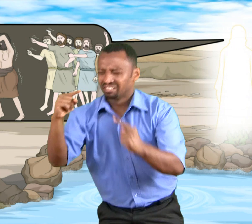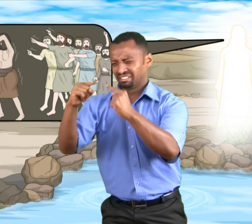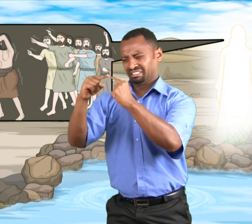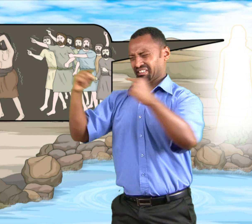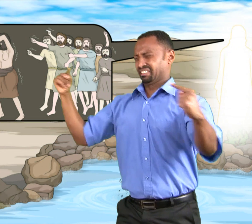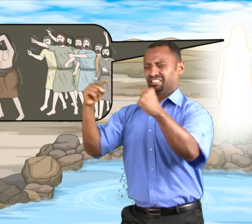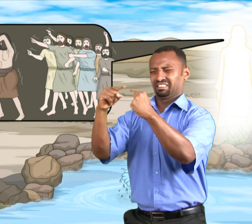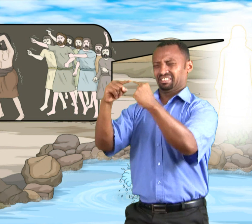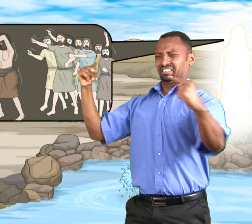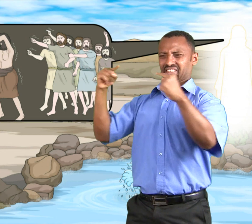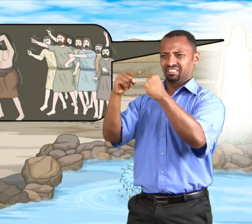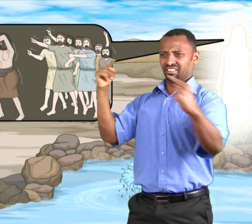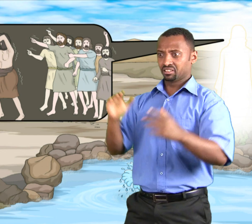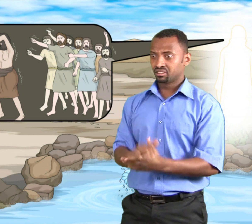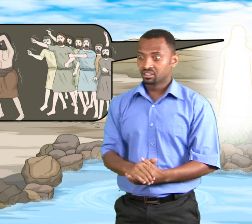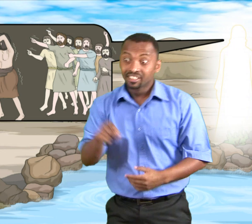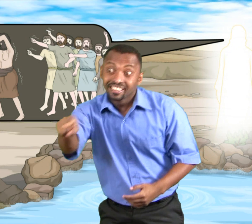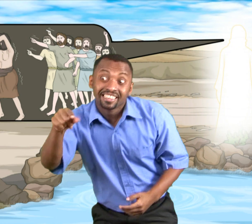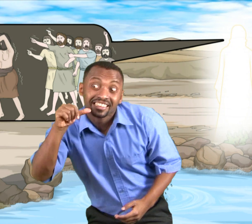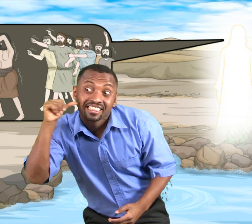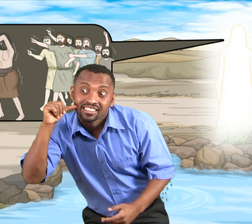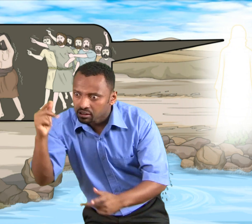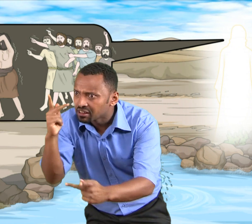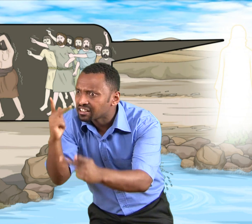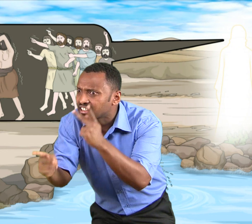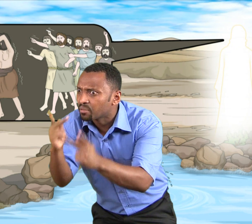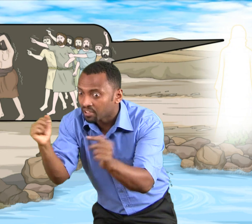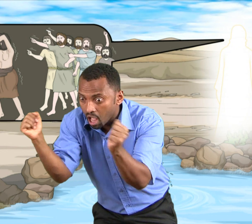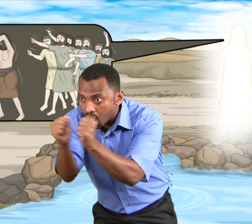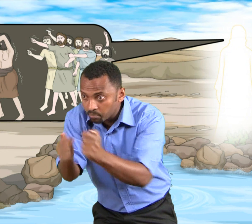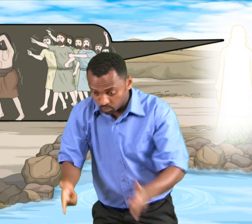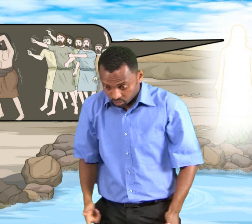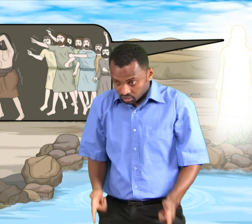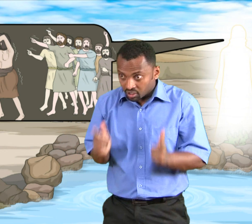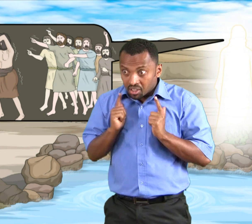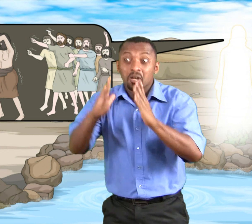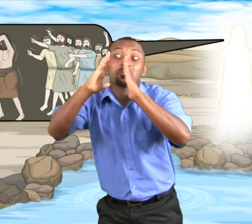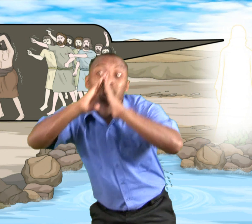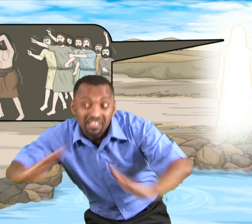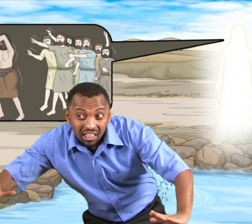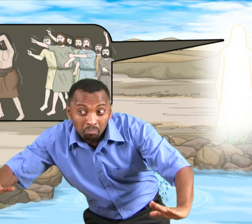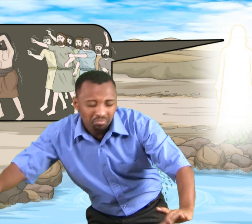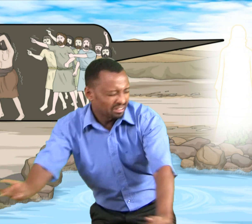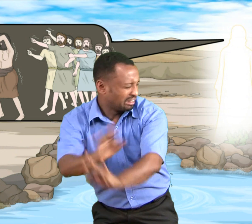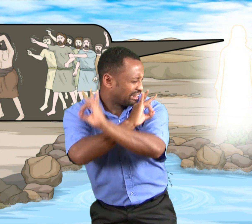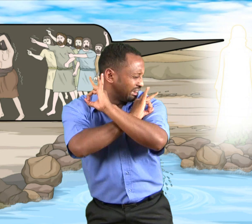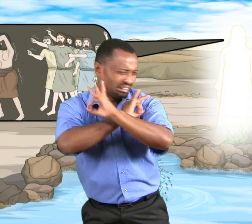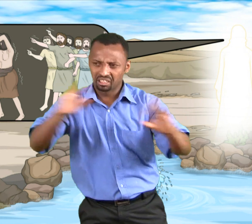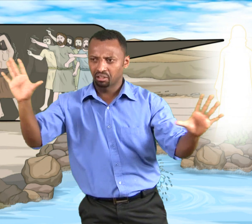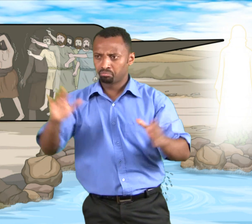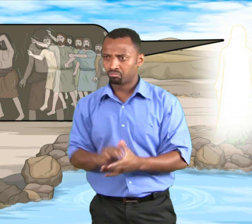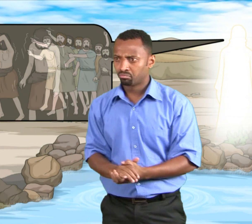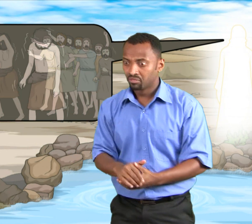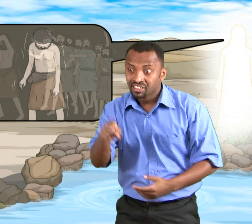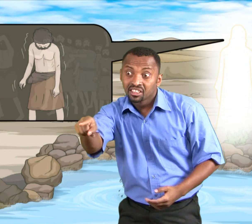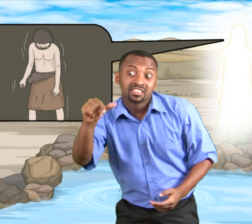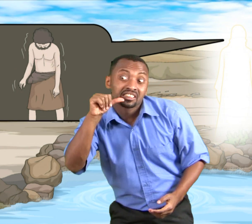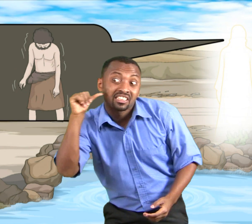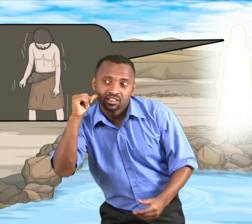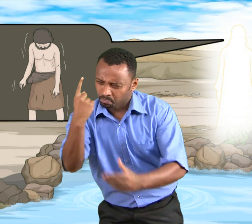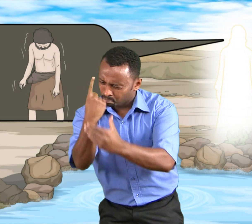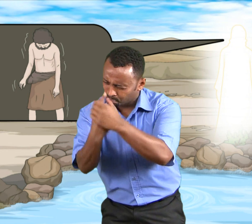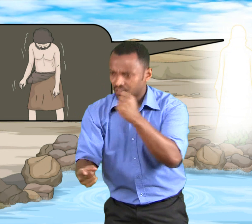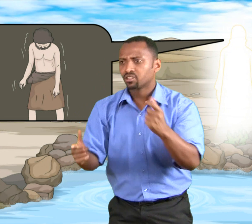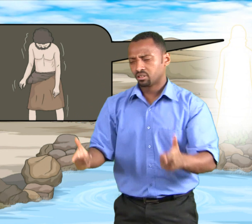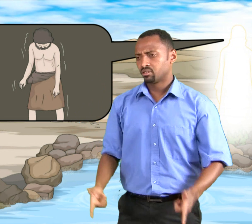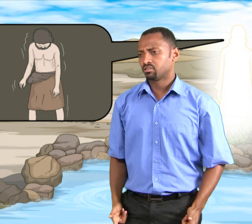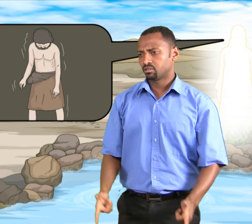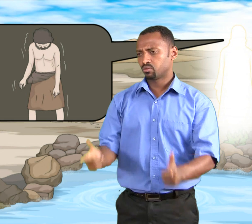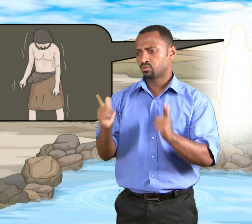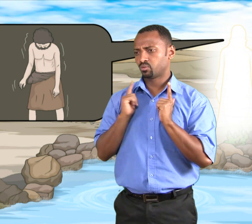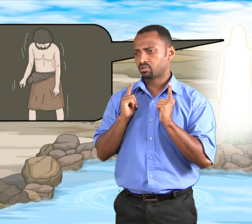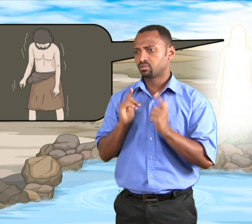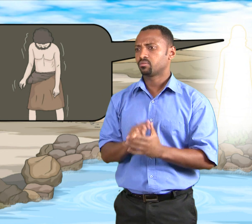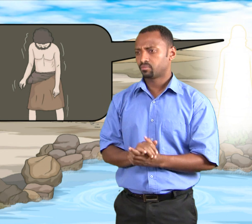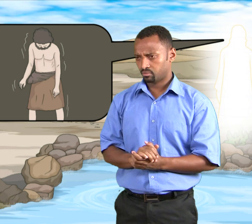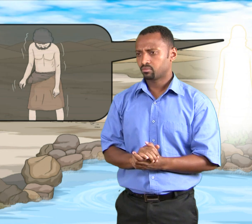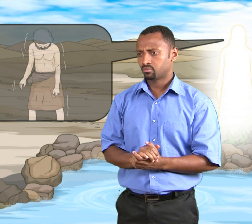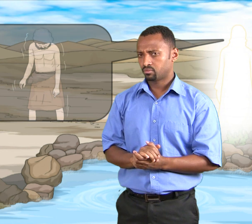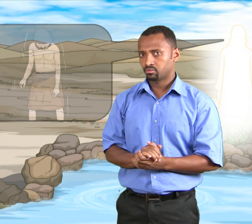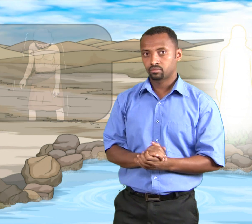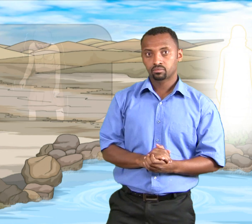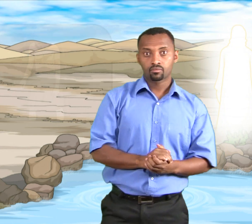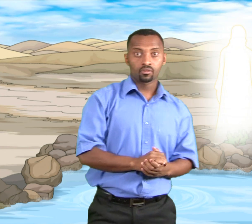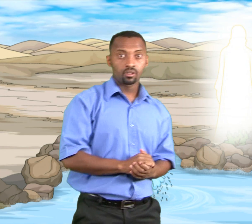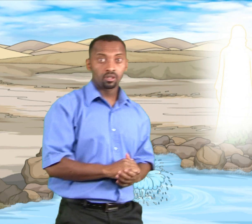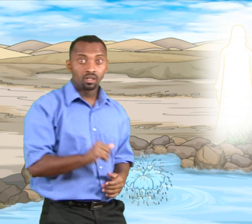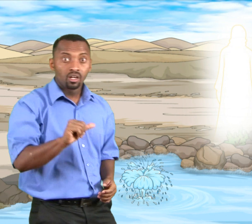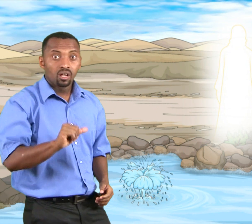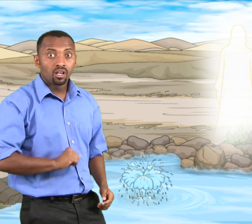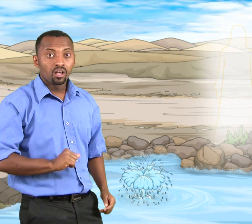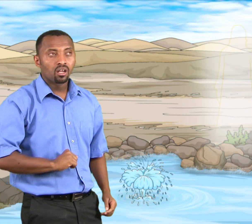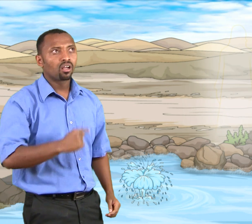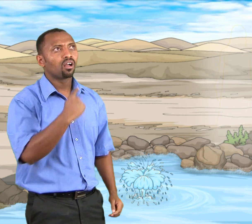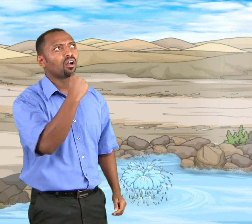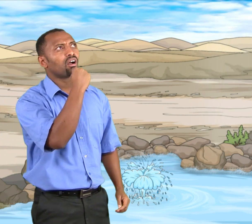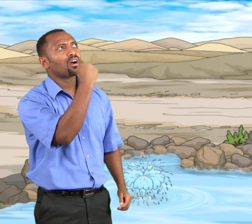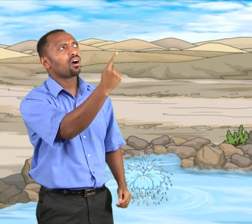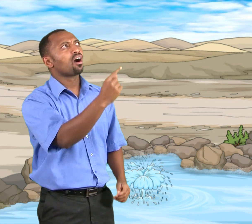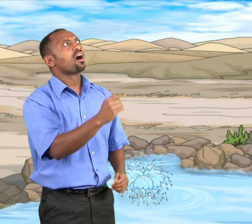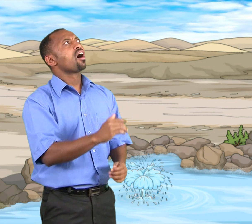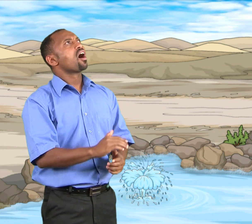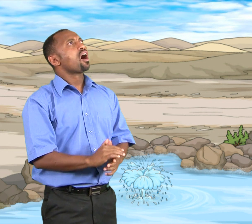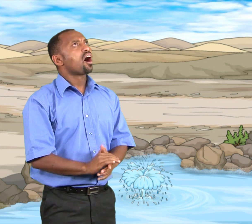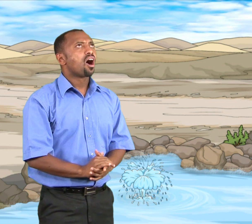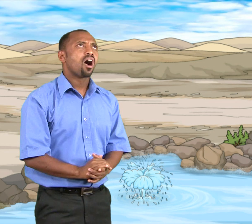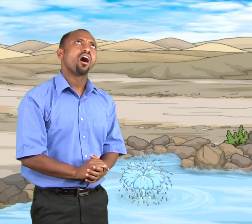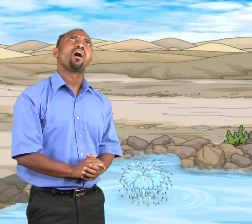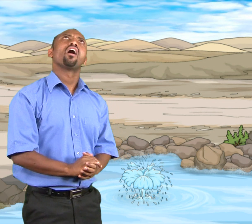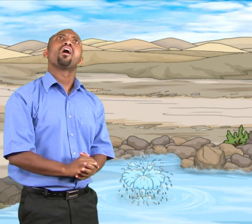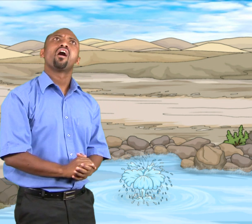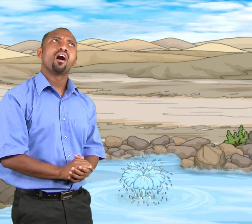he will live in hostility toward all his brothers.”